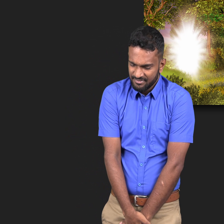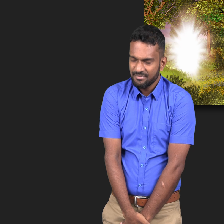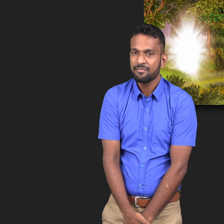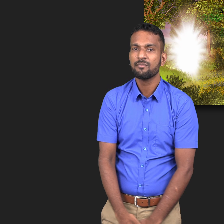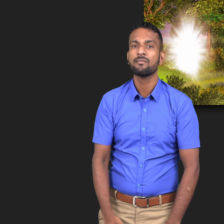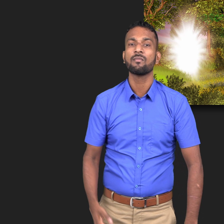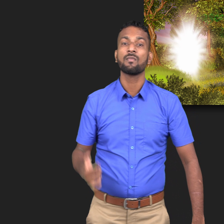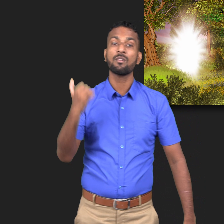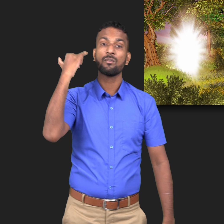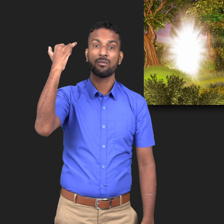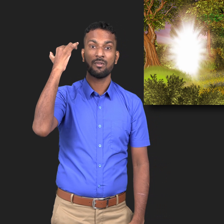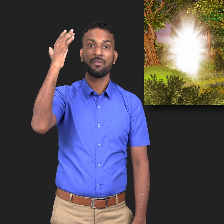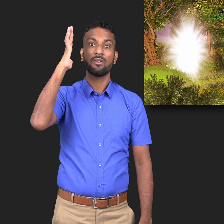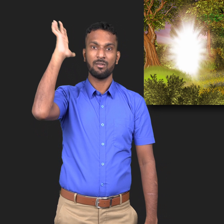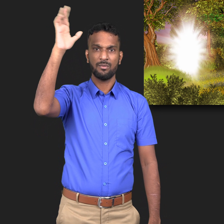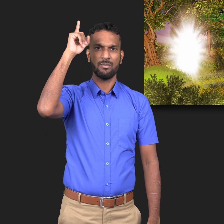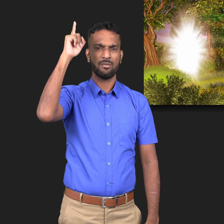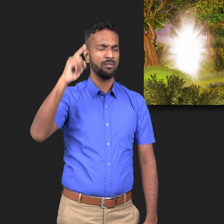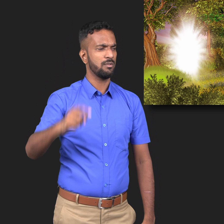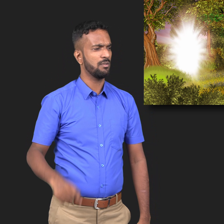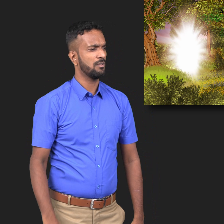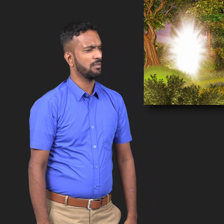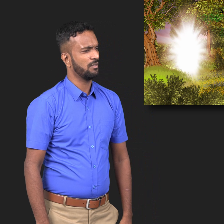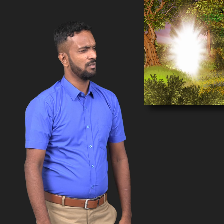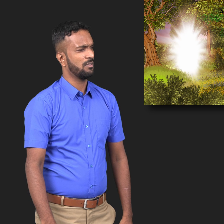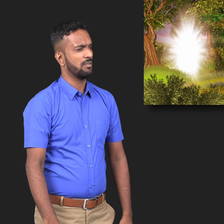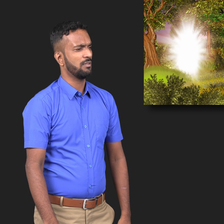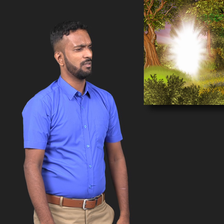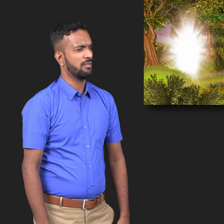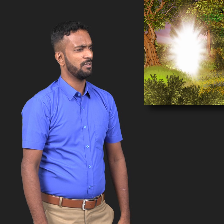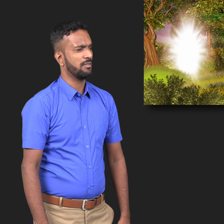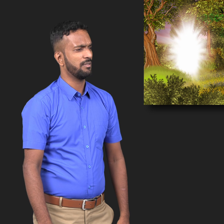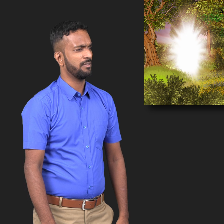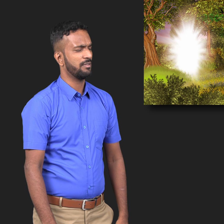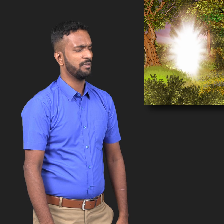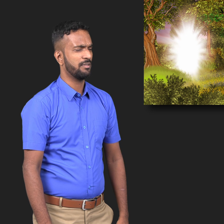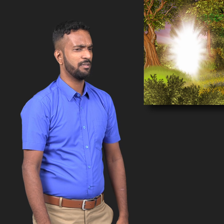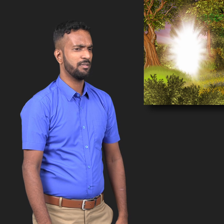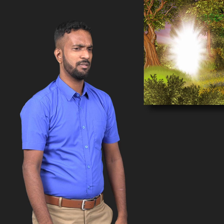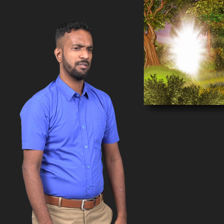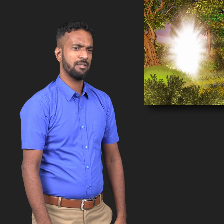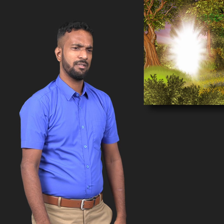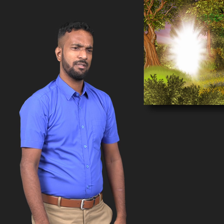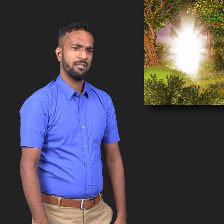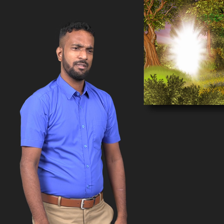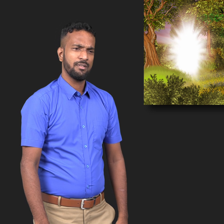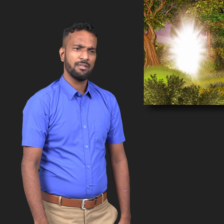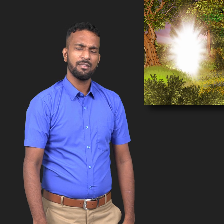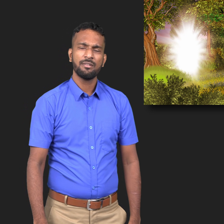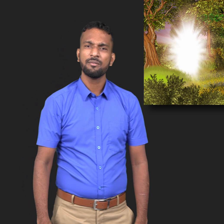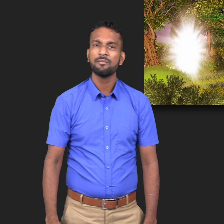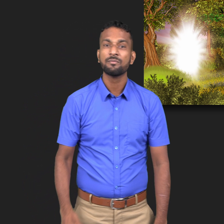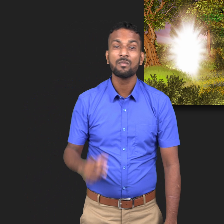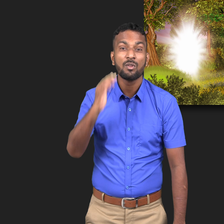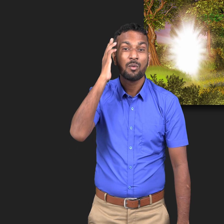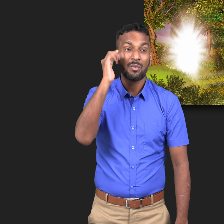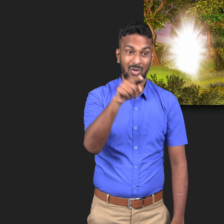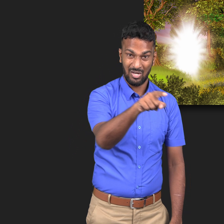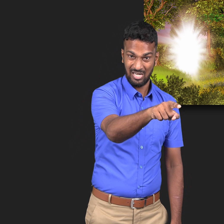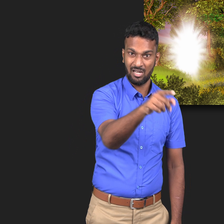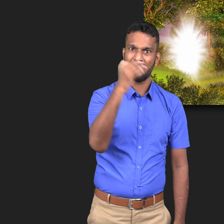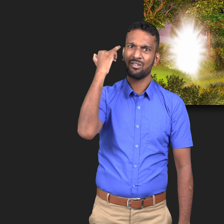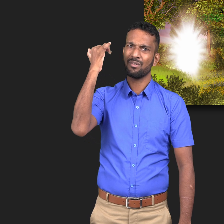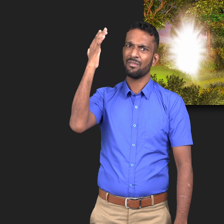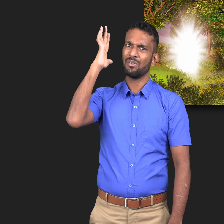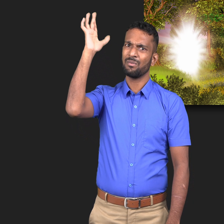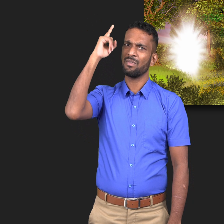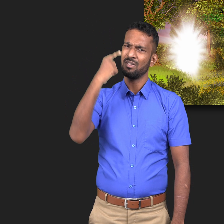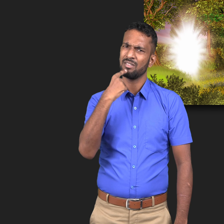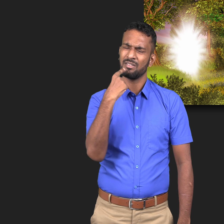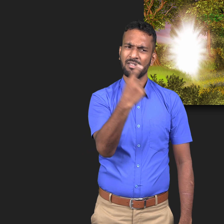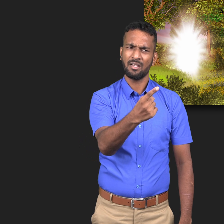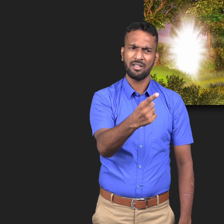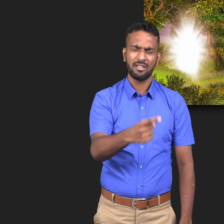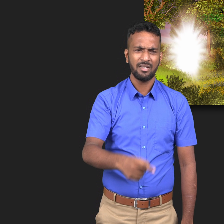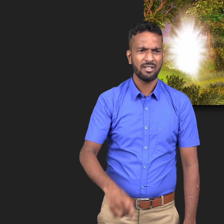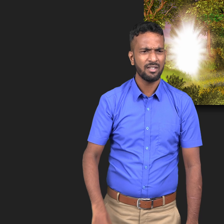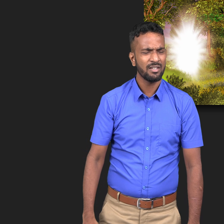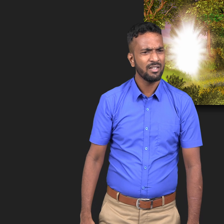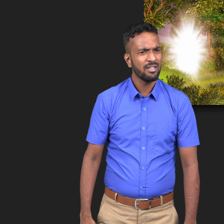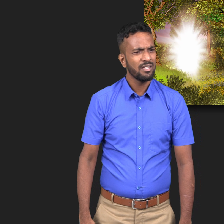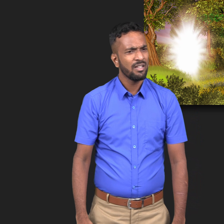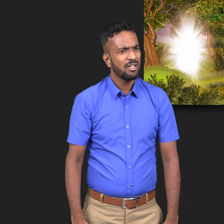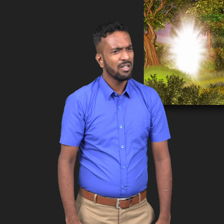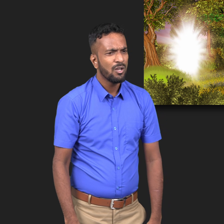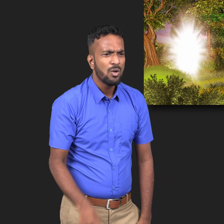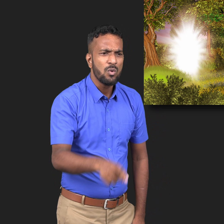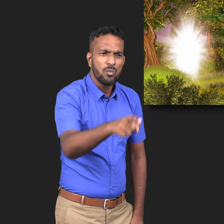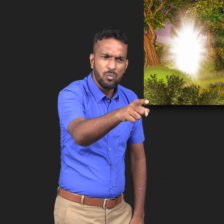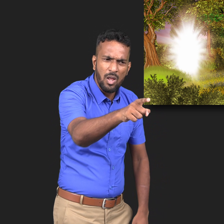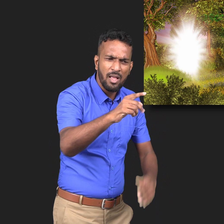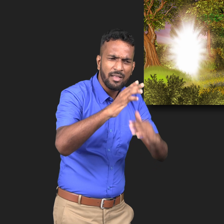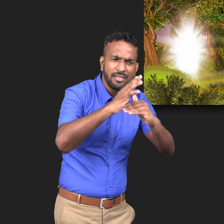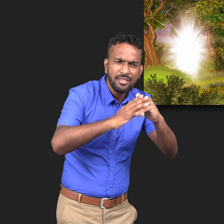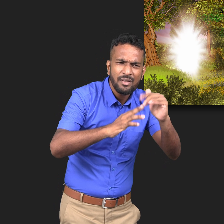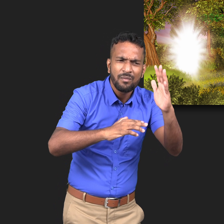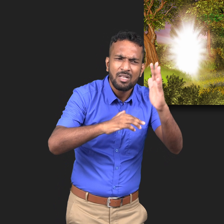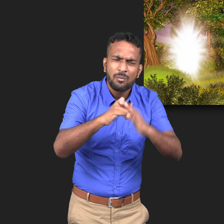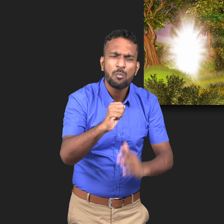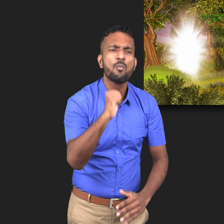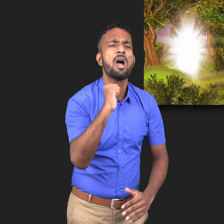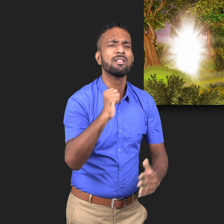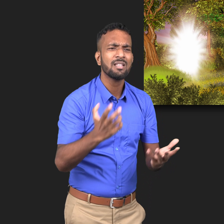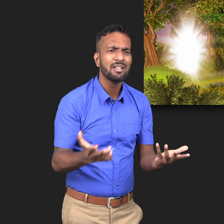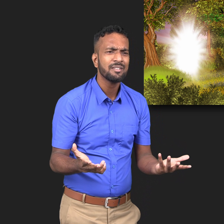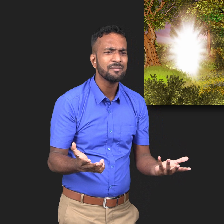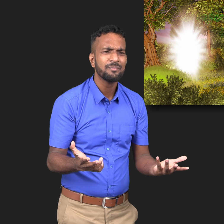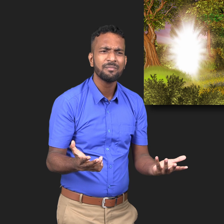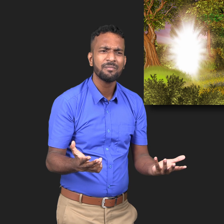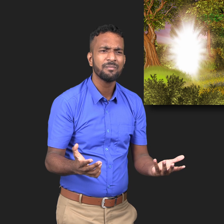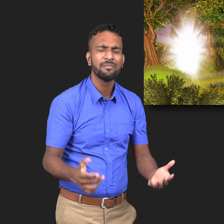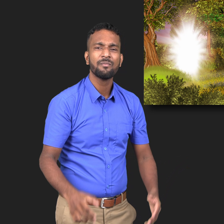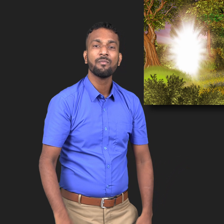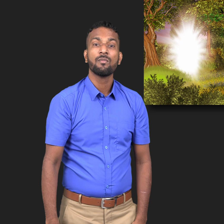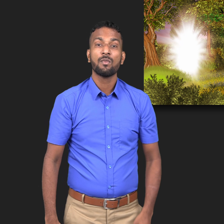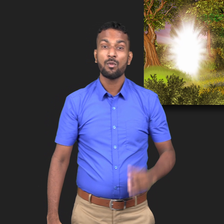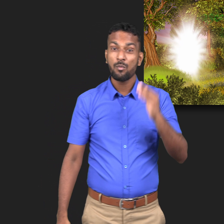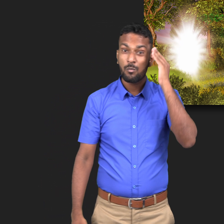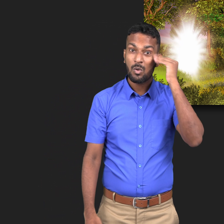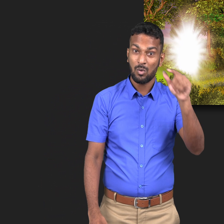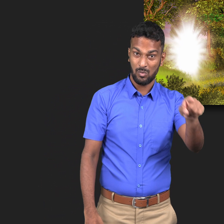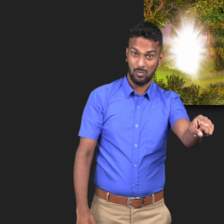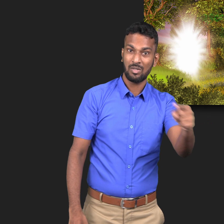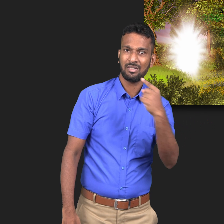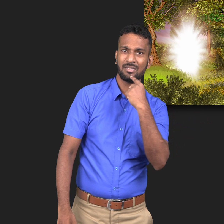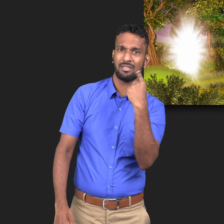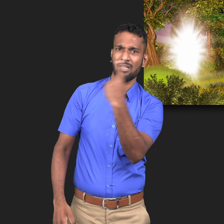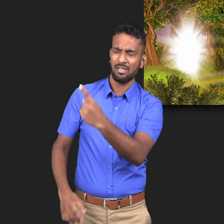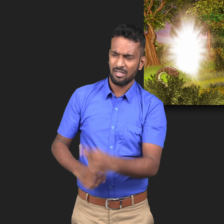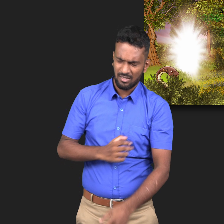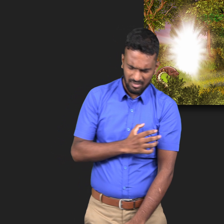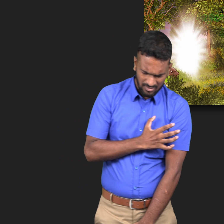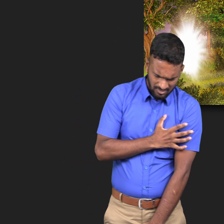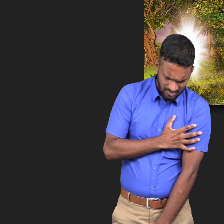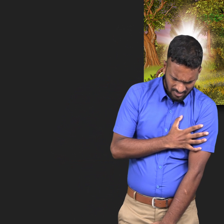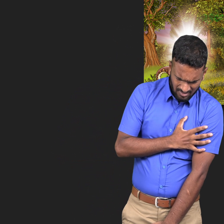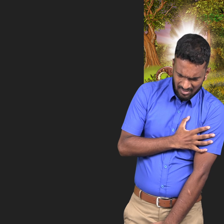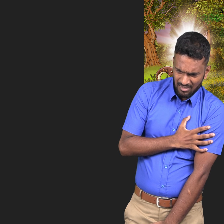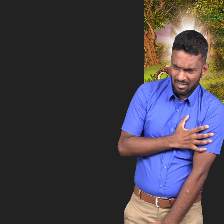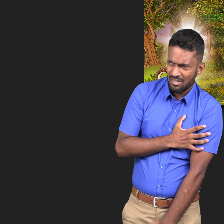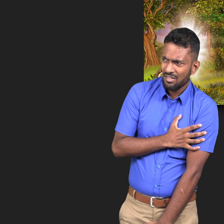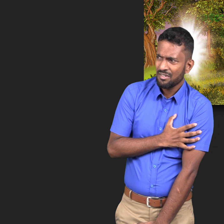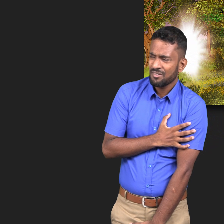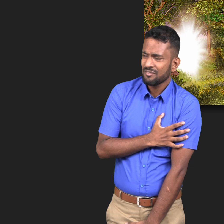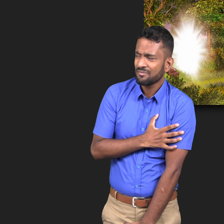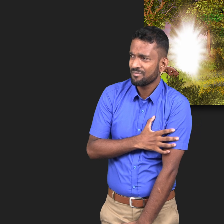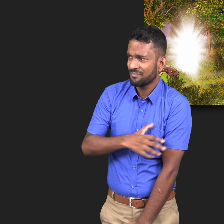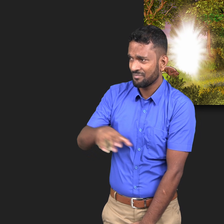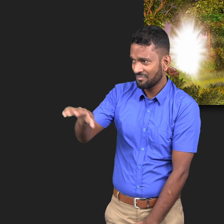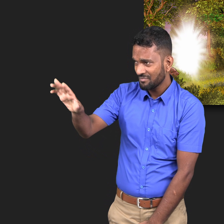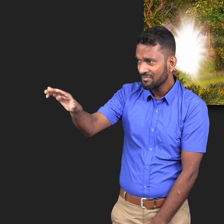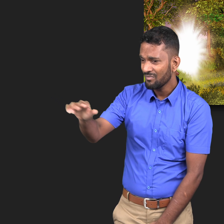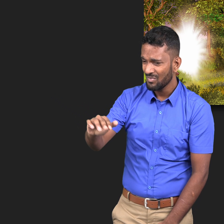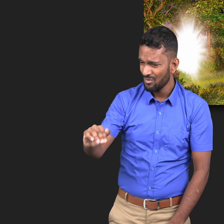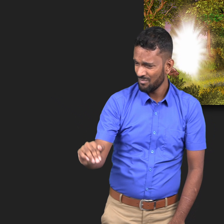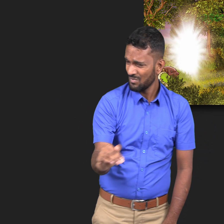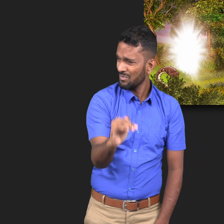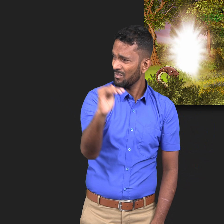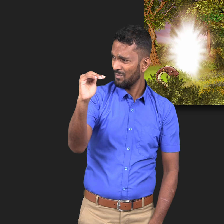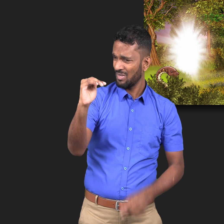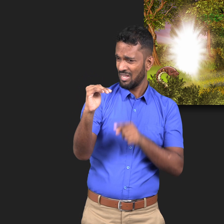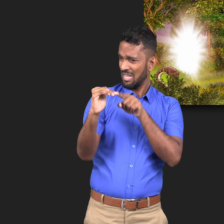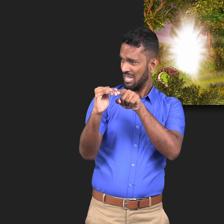Then the LORD God said to the woman, “What is this you have done?”